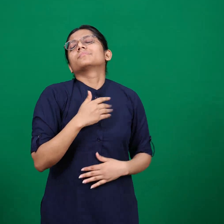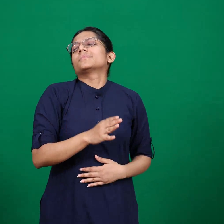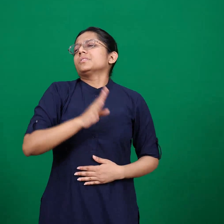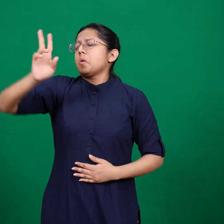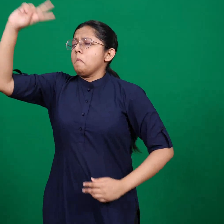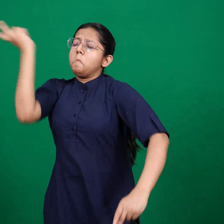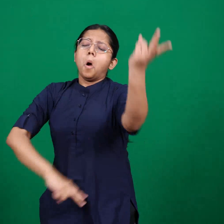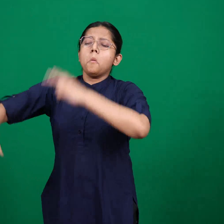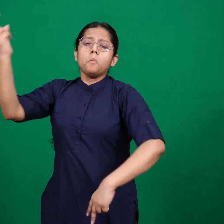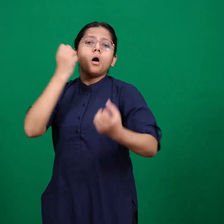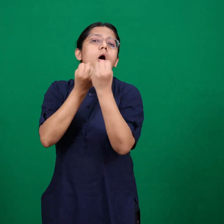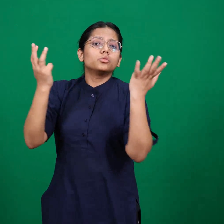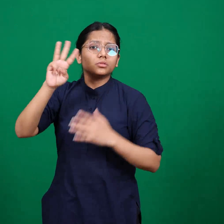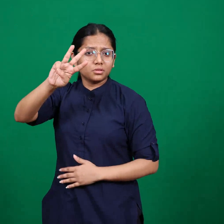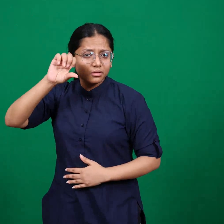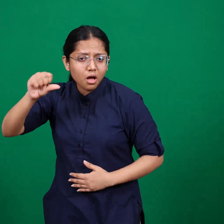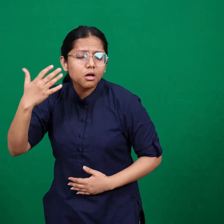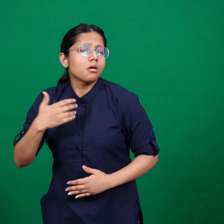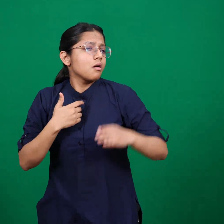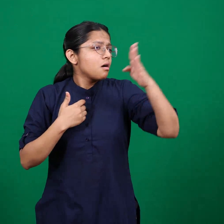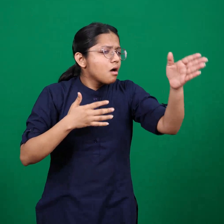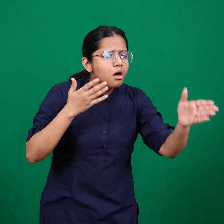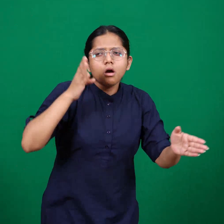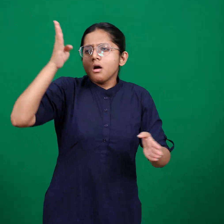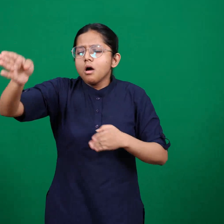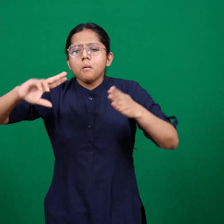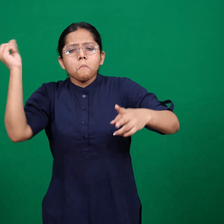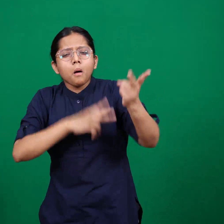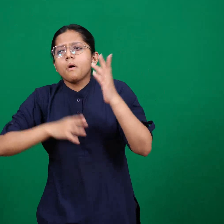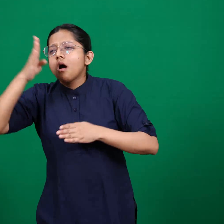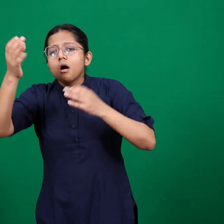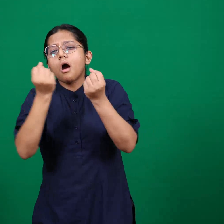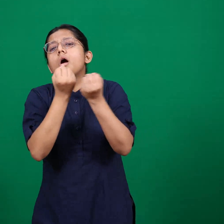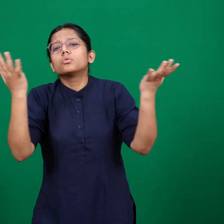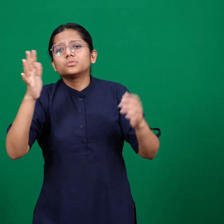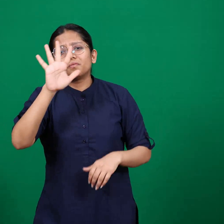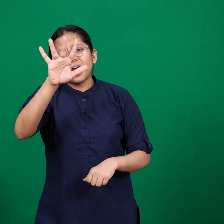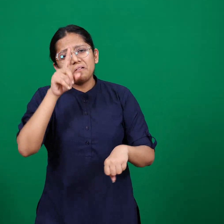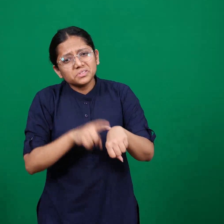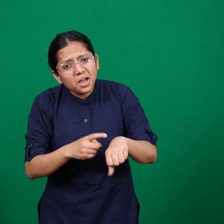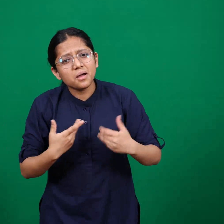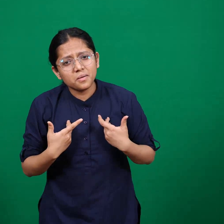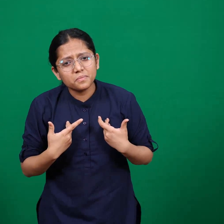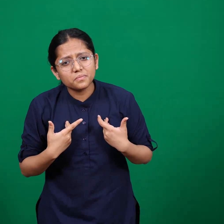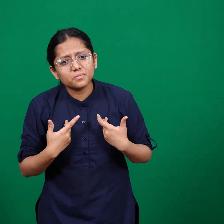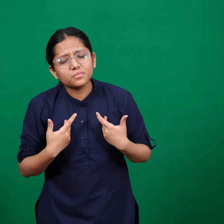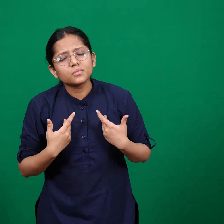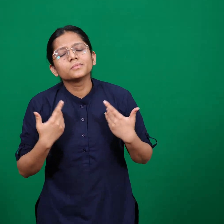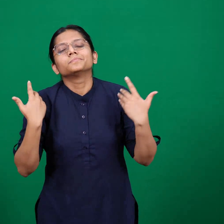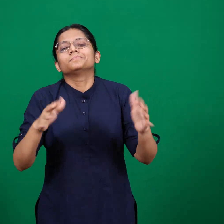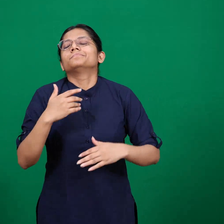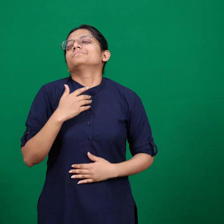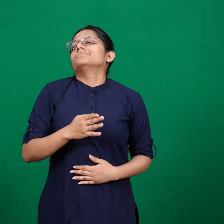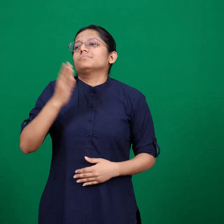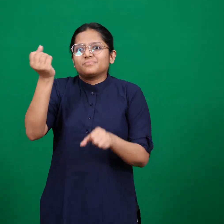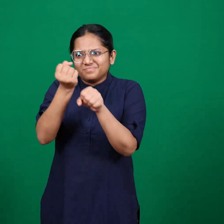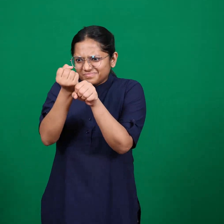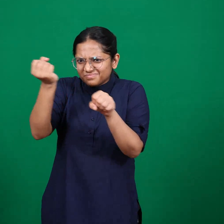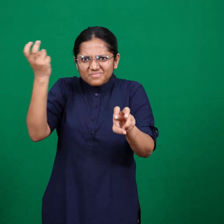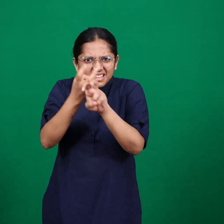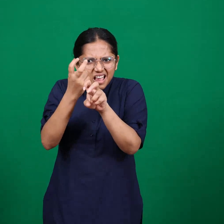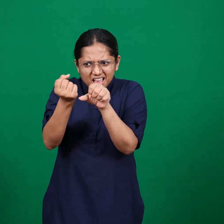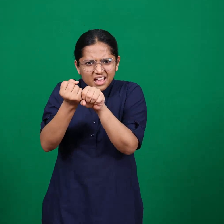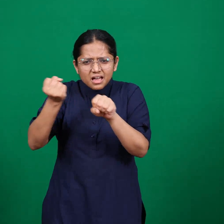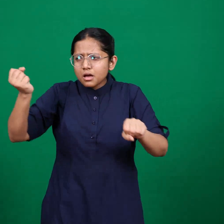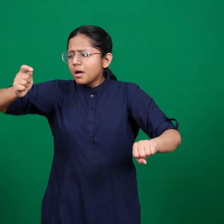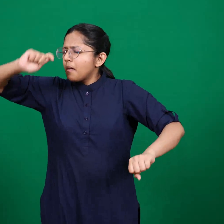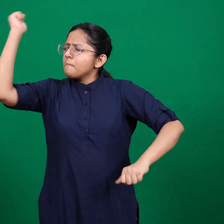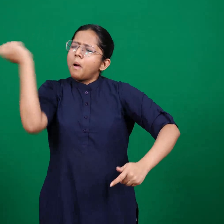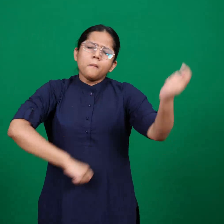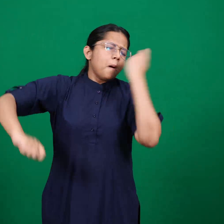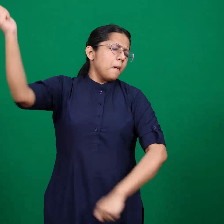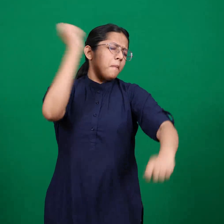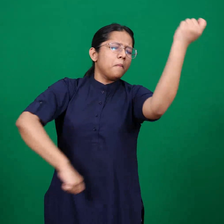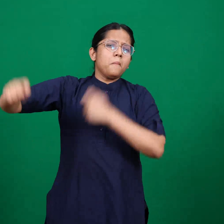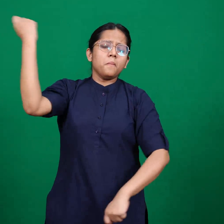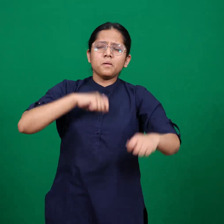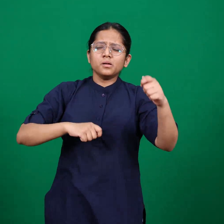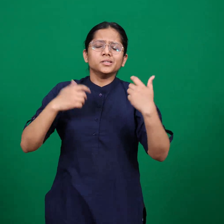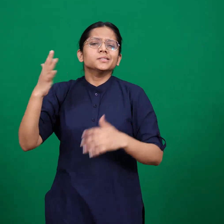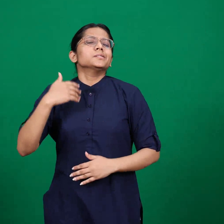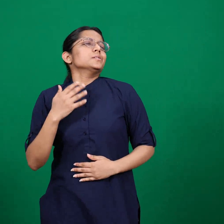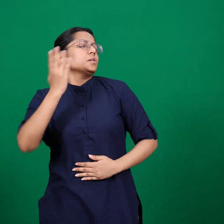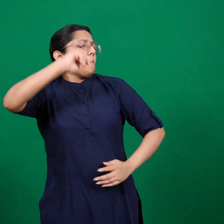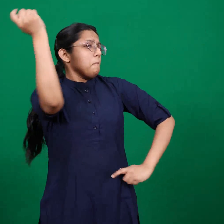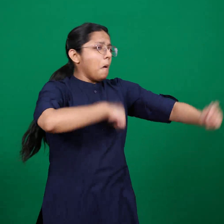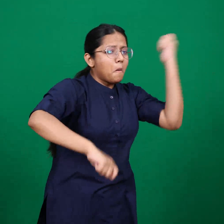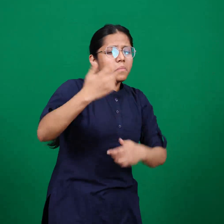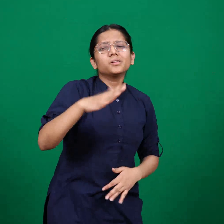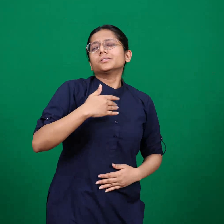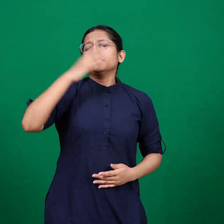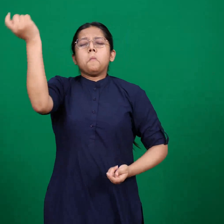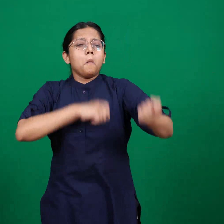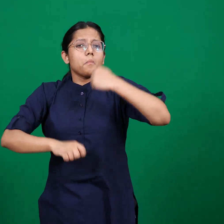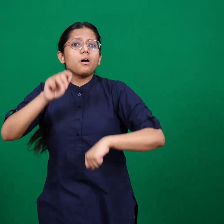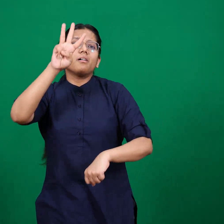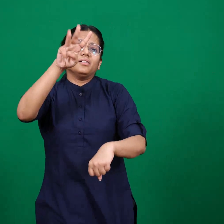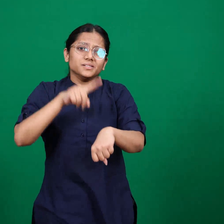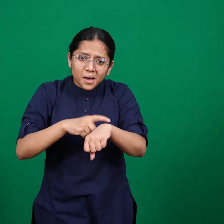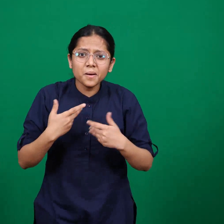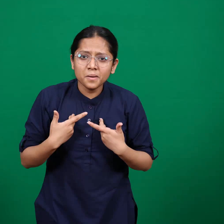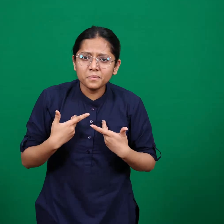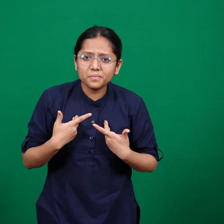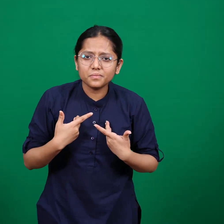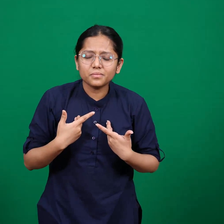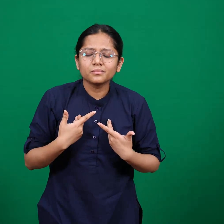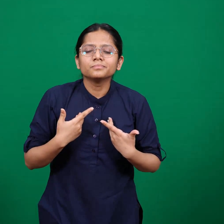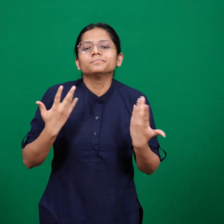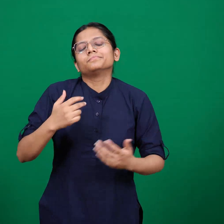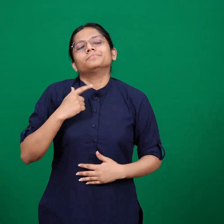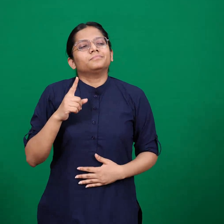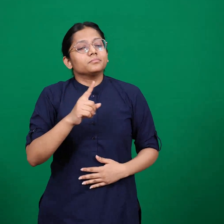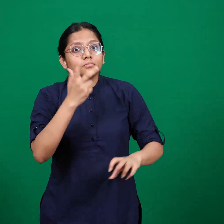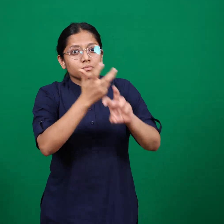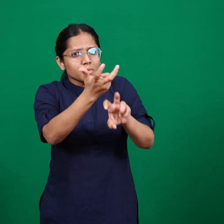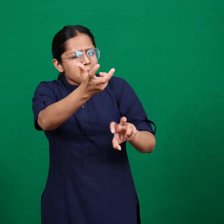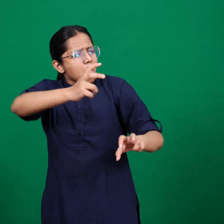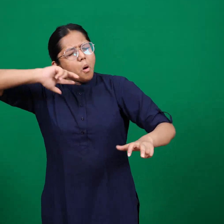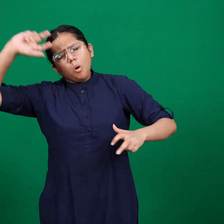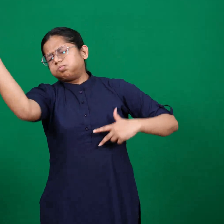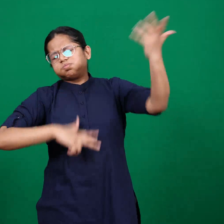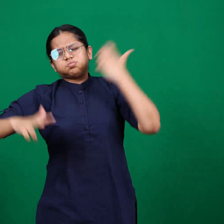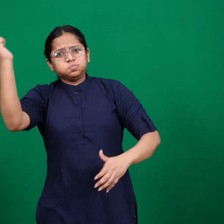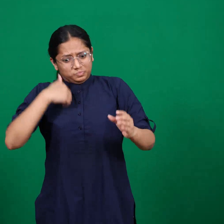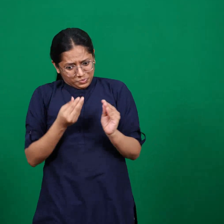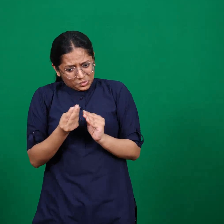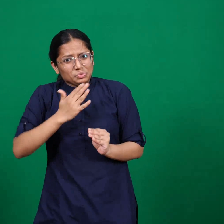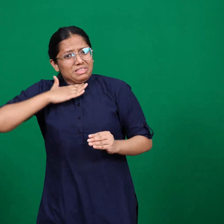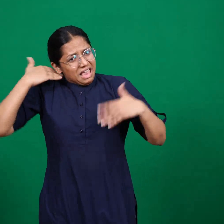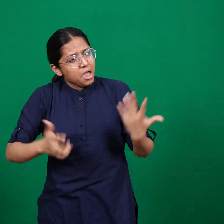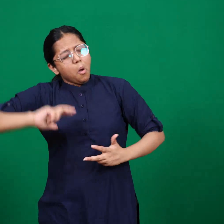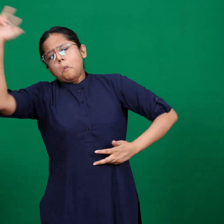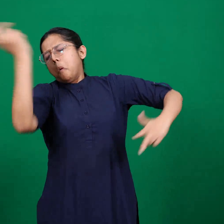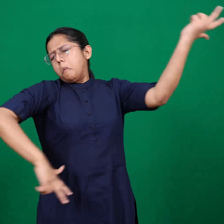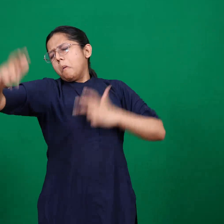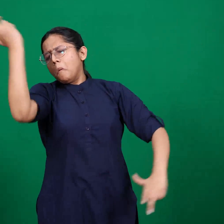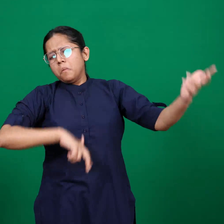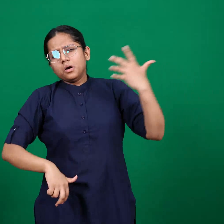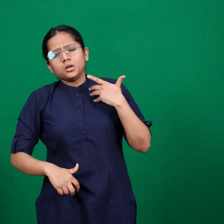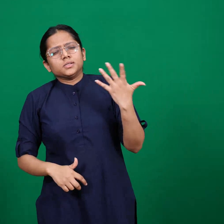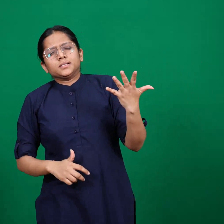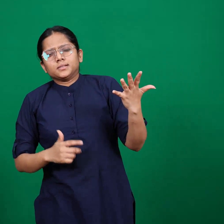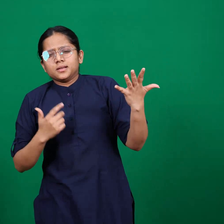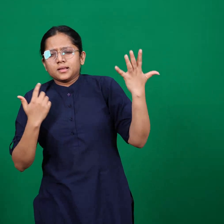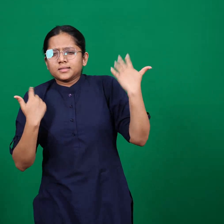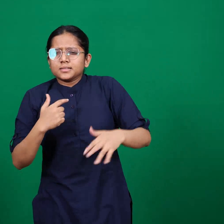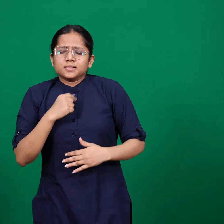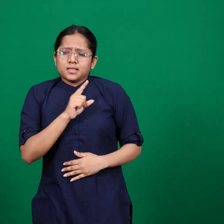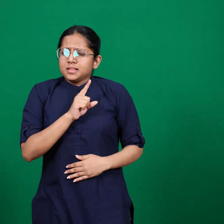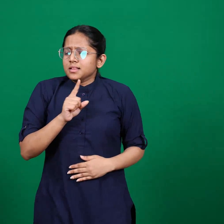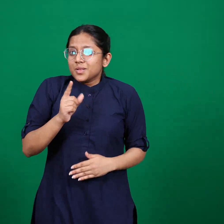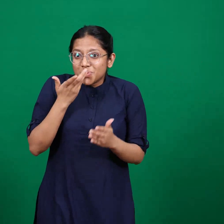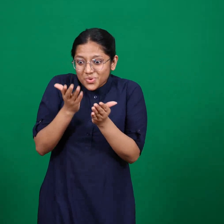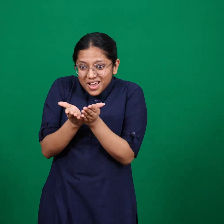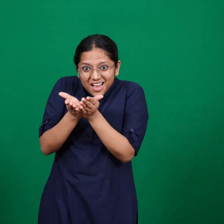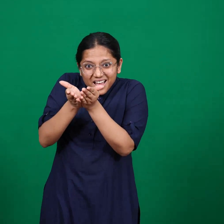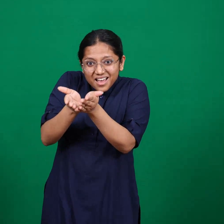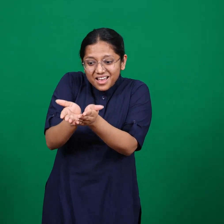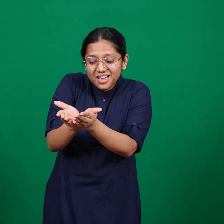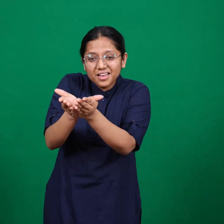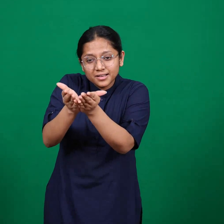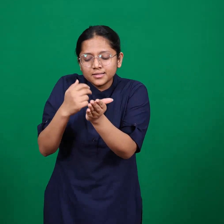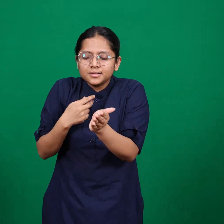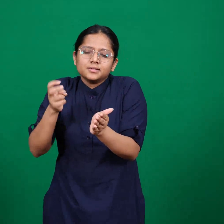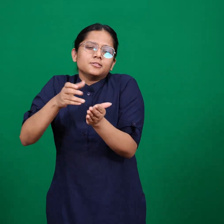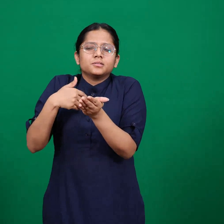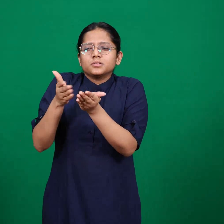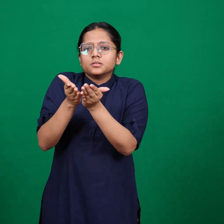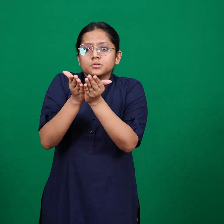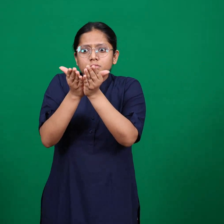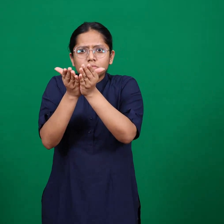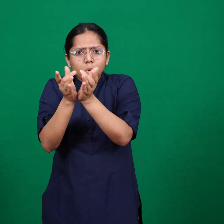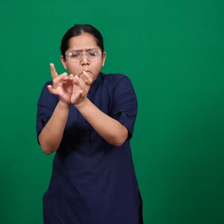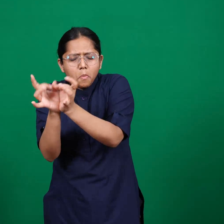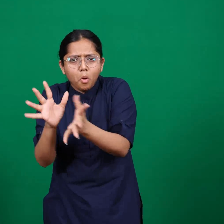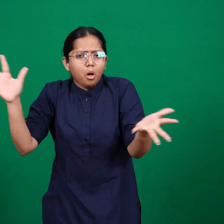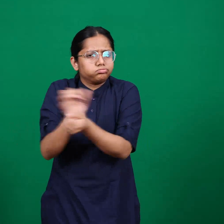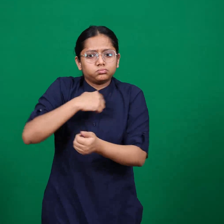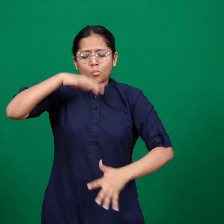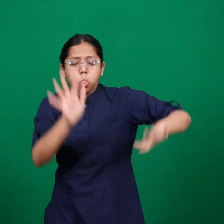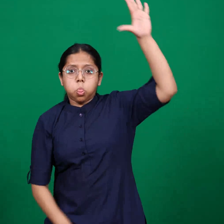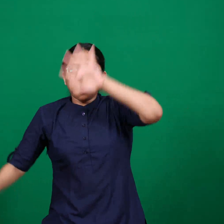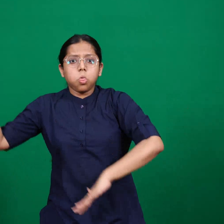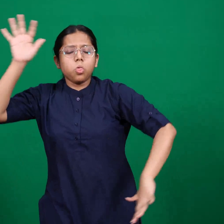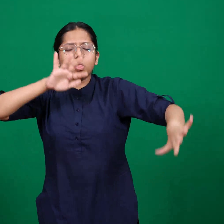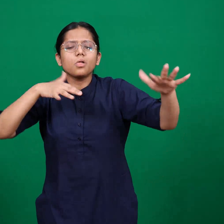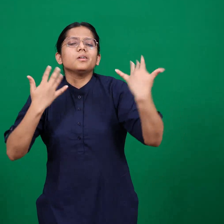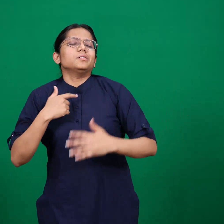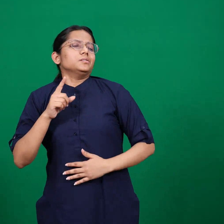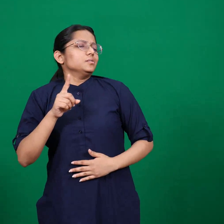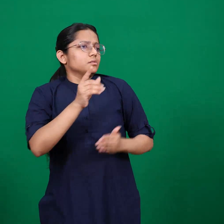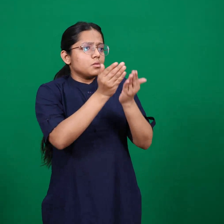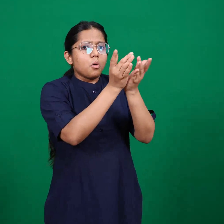Three times I was beaten with rods, once I was stoned, three times I was shipwrecked.